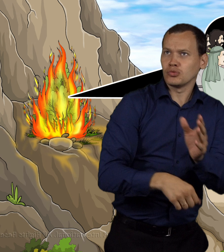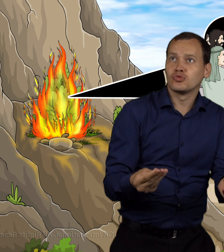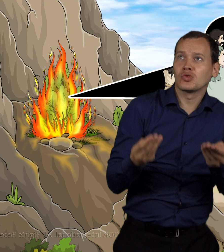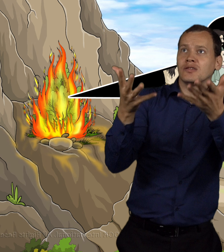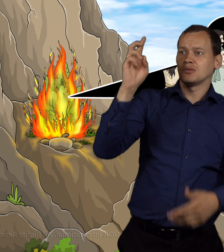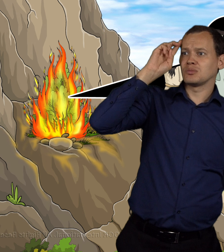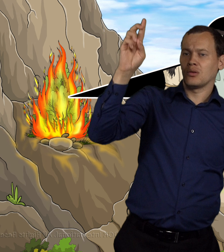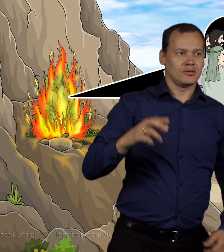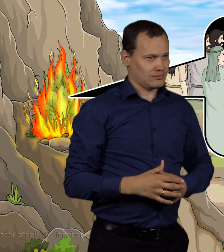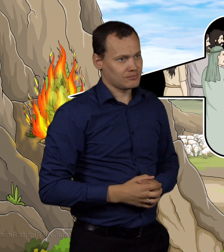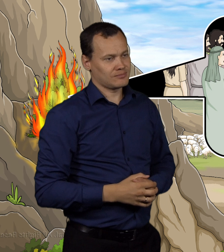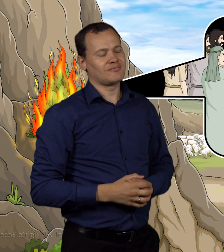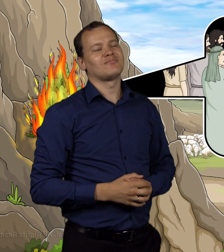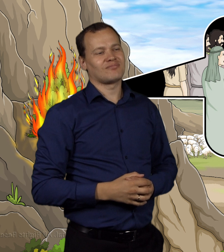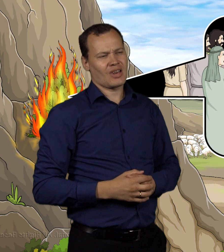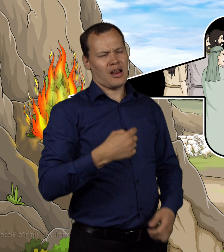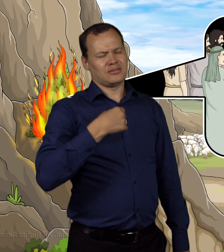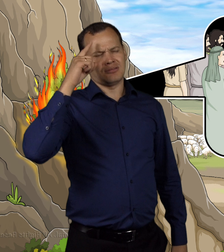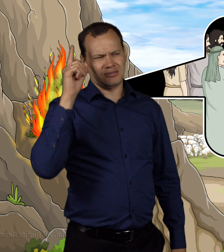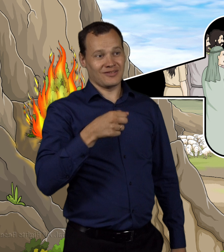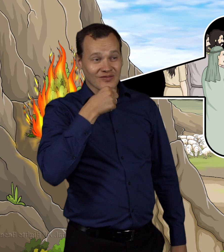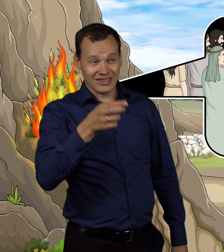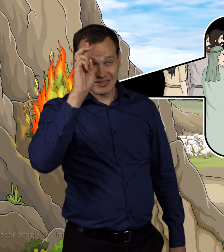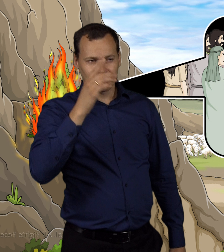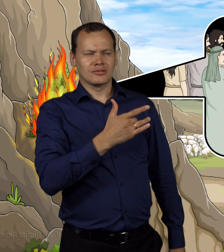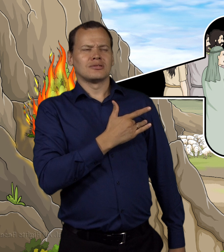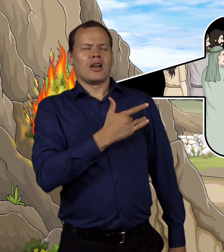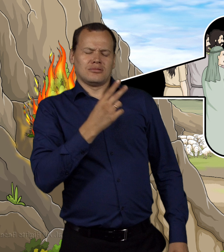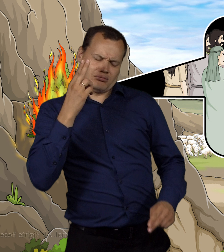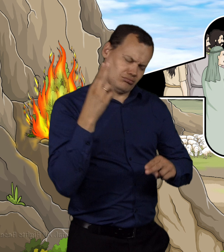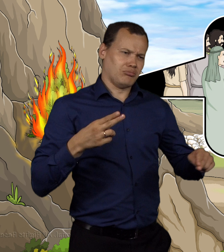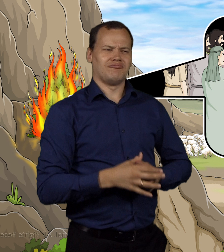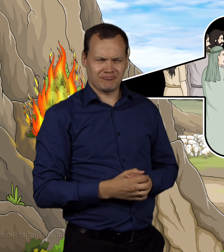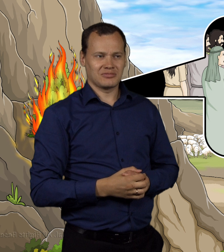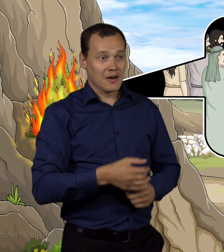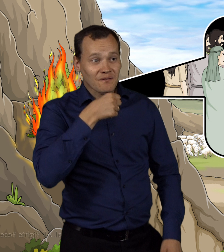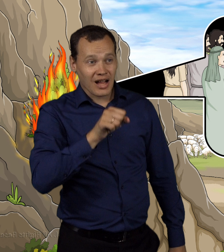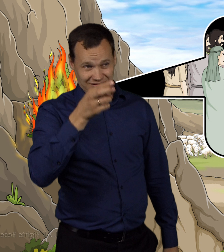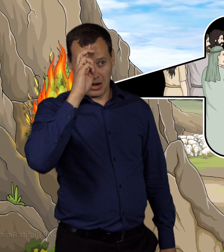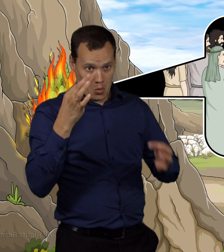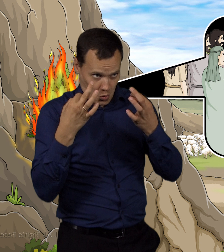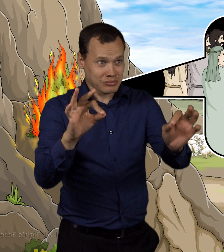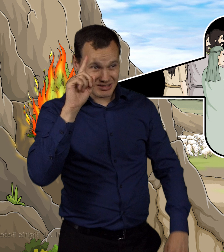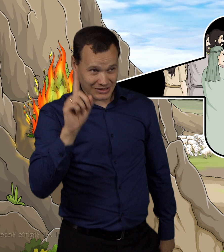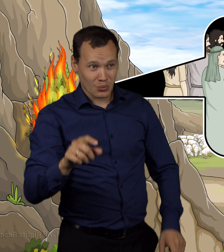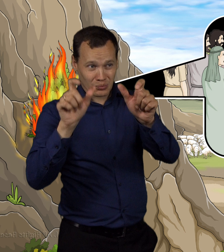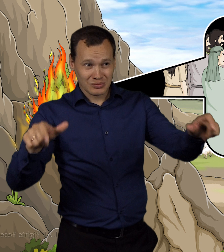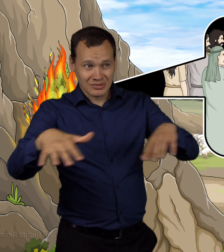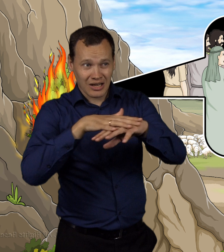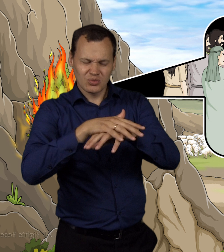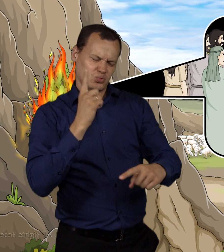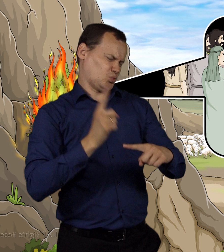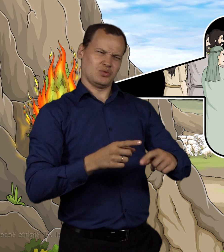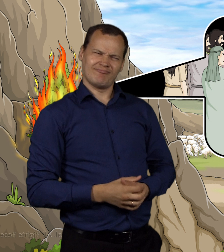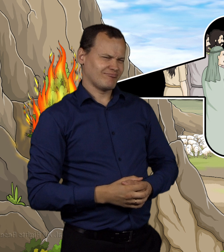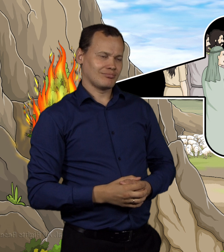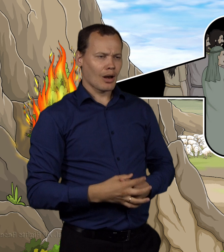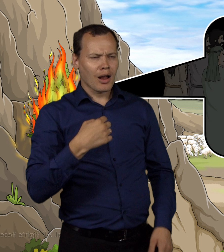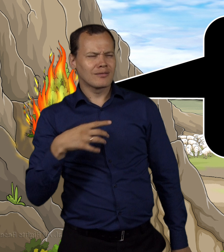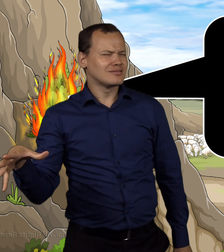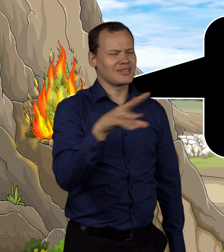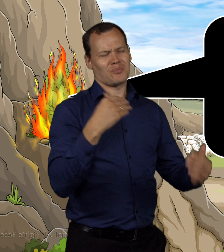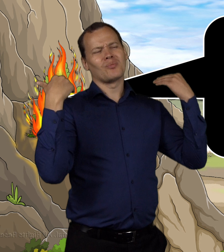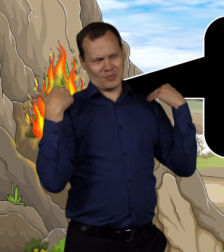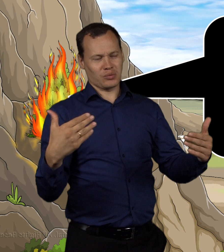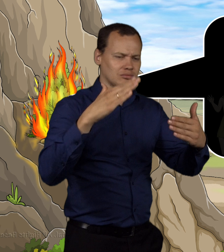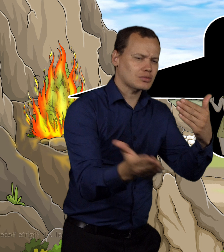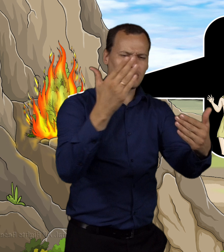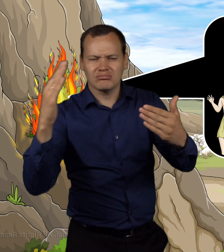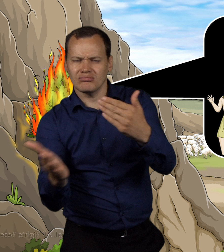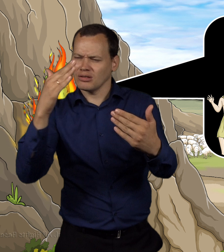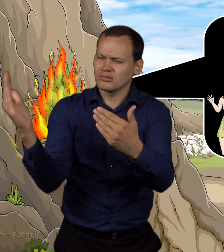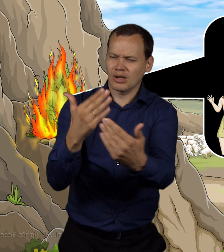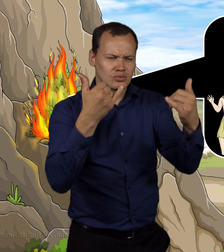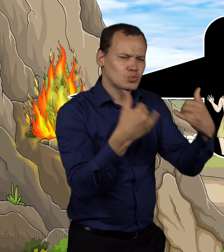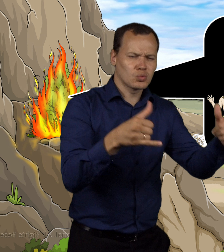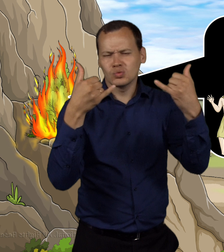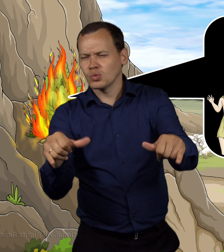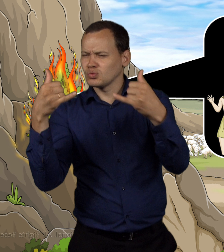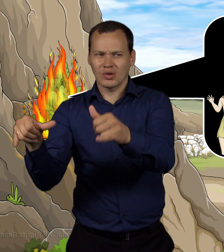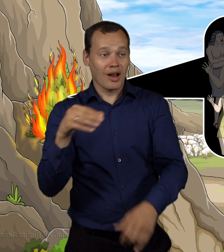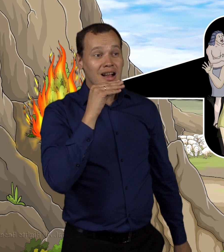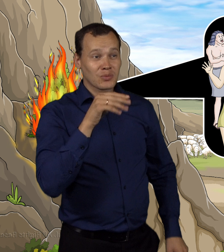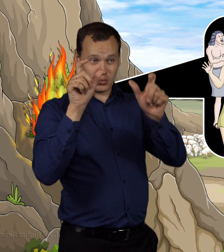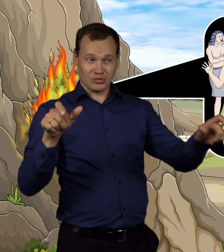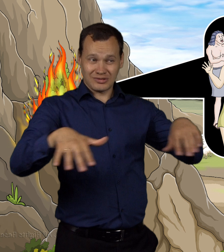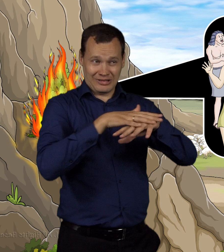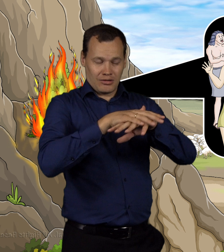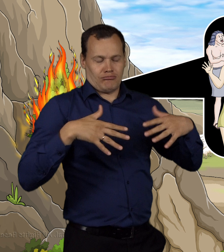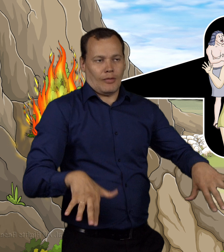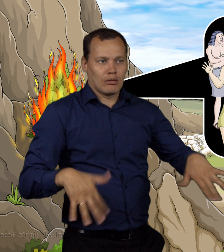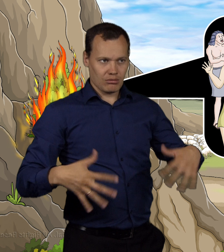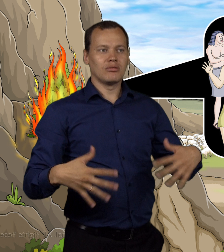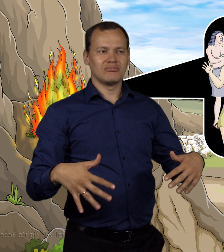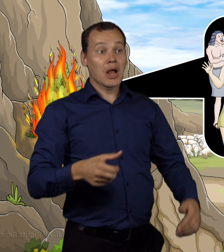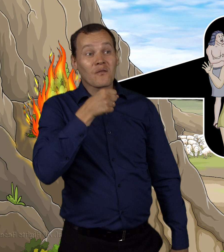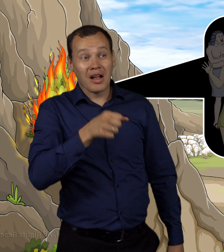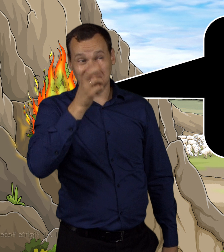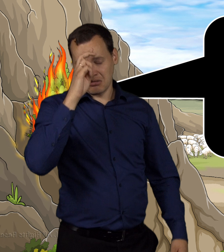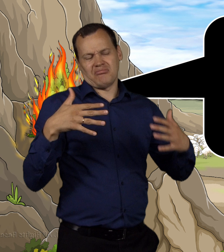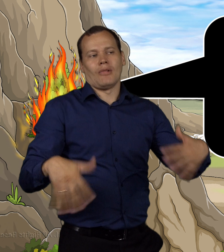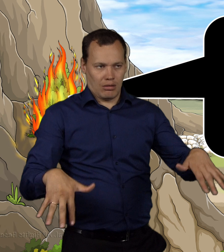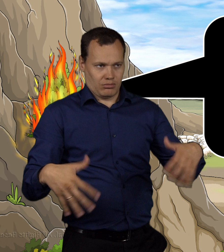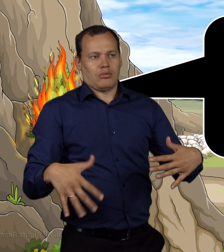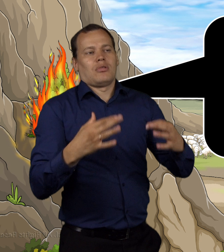But I know that the king of Egypt will not allow you to go unless a mighty hand compels him. So I will stretch out My hand and strike the Egyptians with all the wonders I will perform among them.